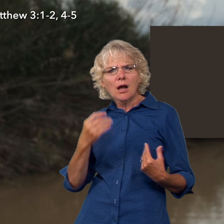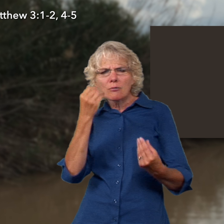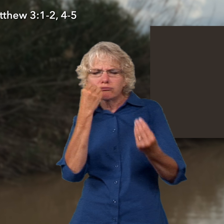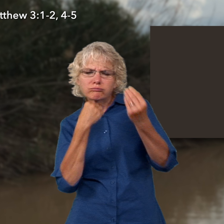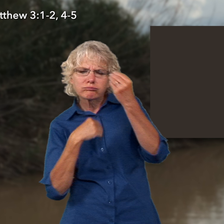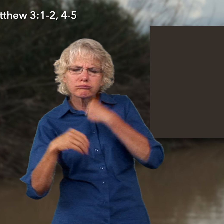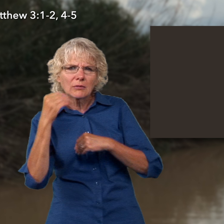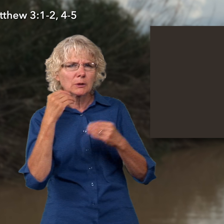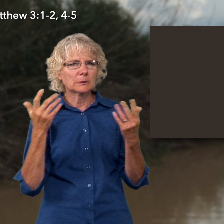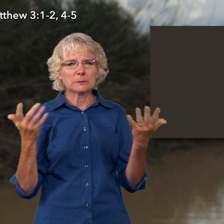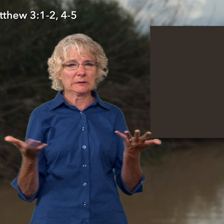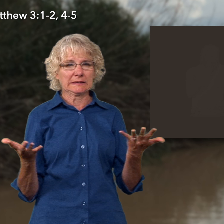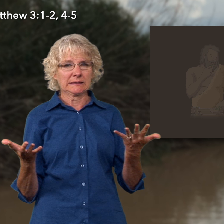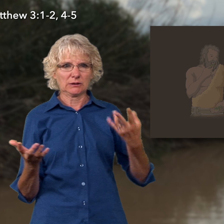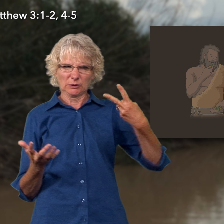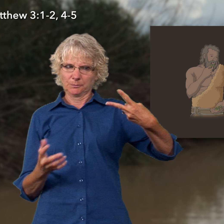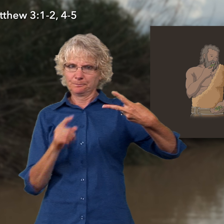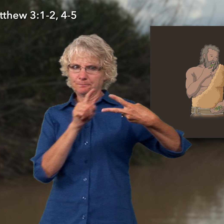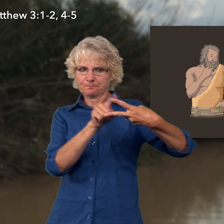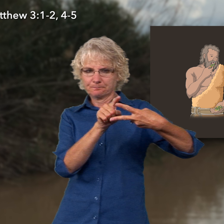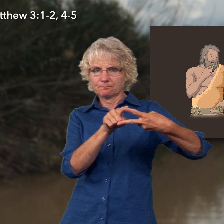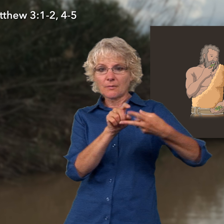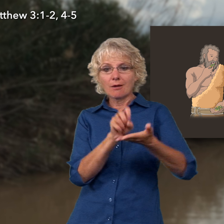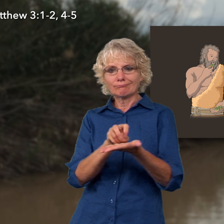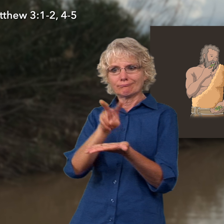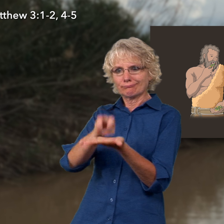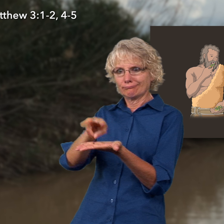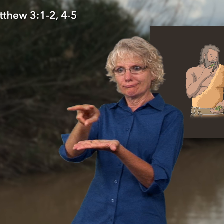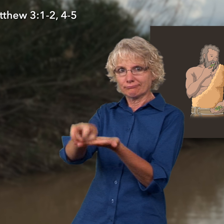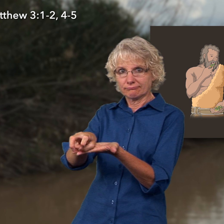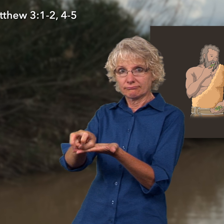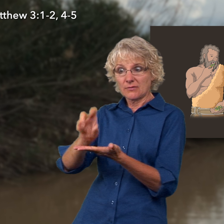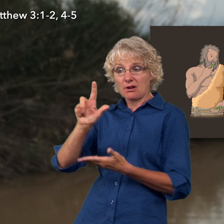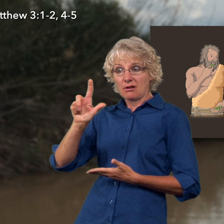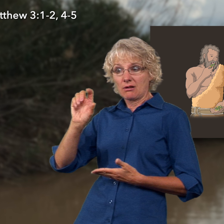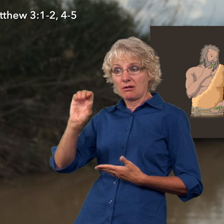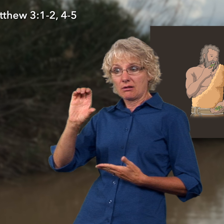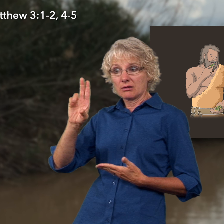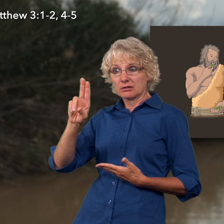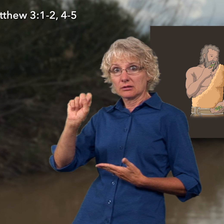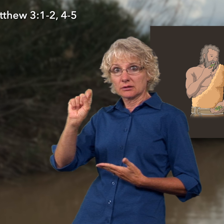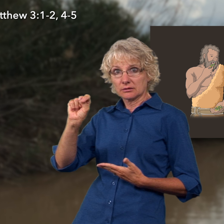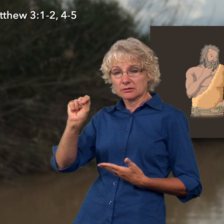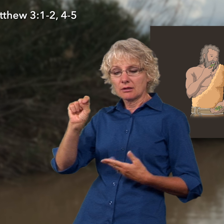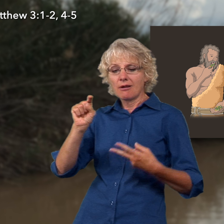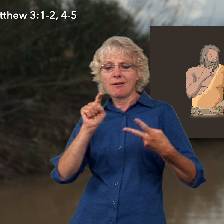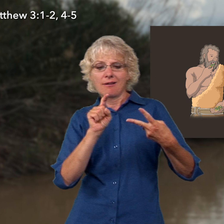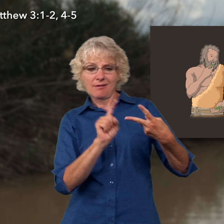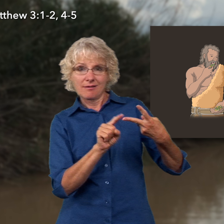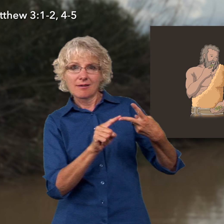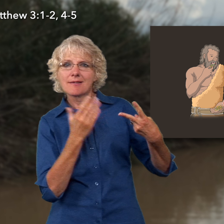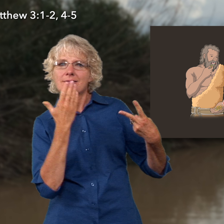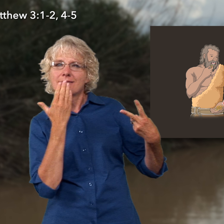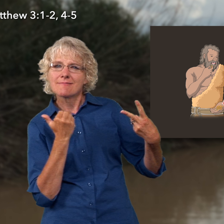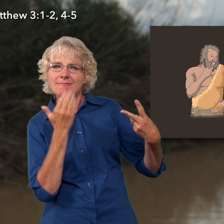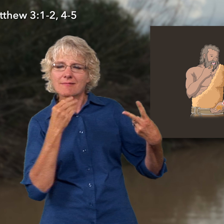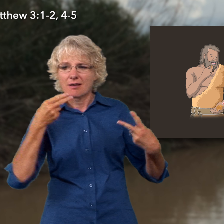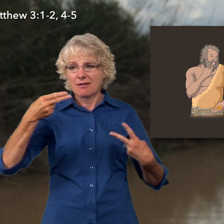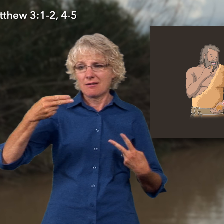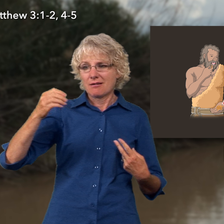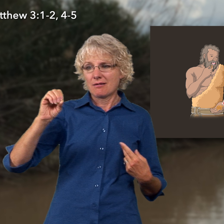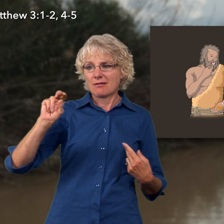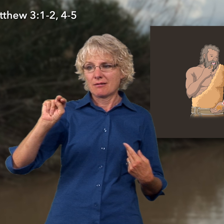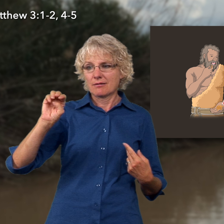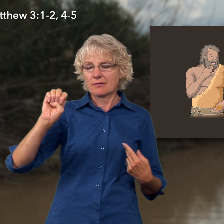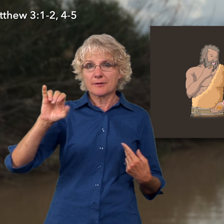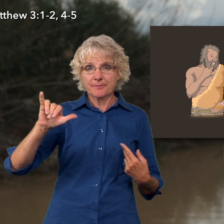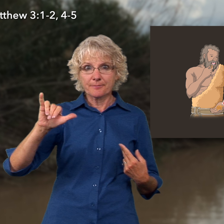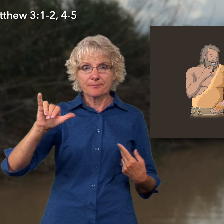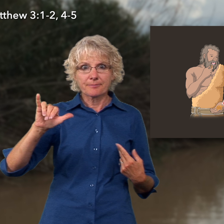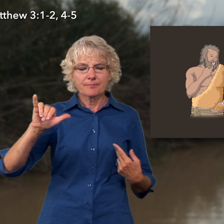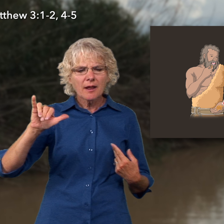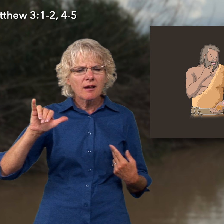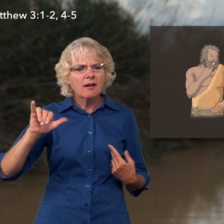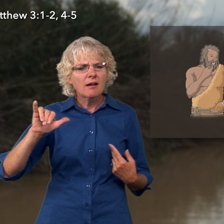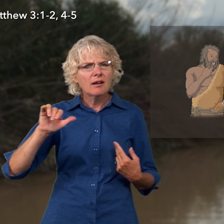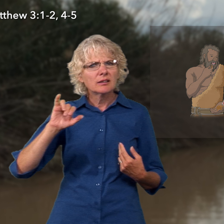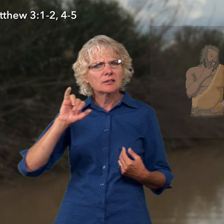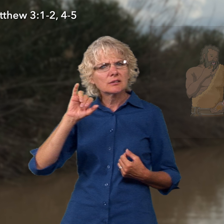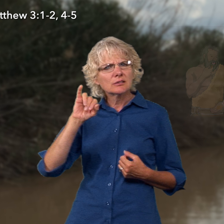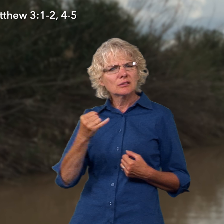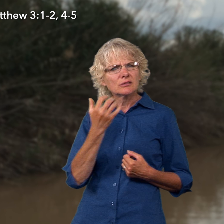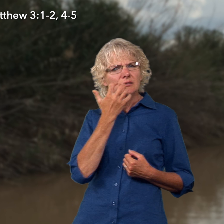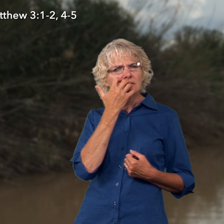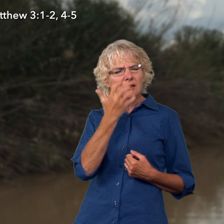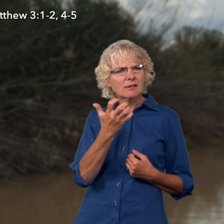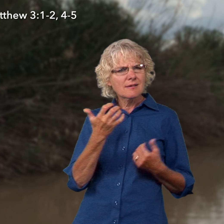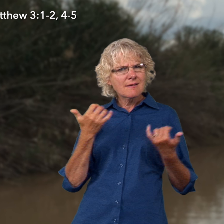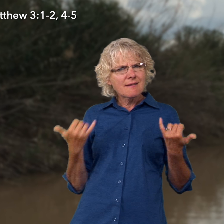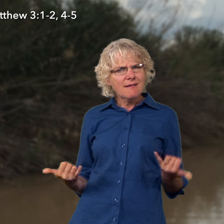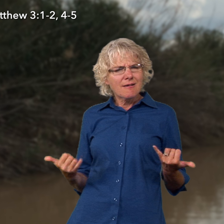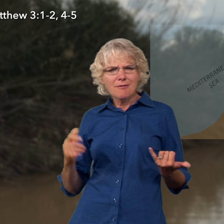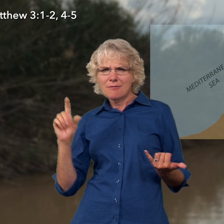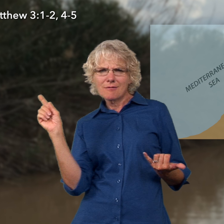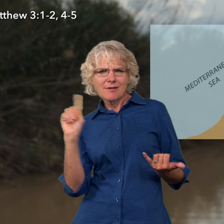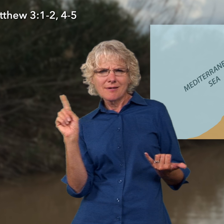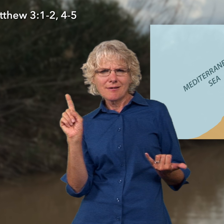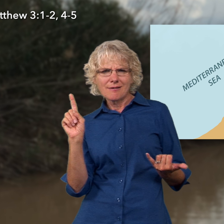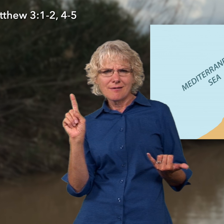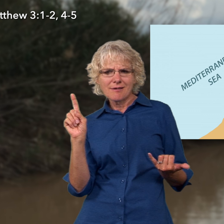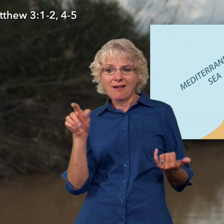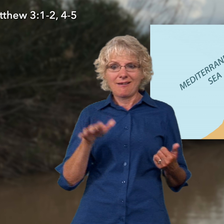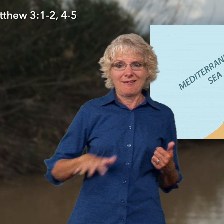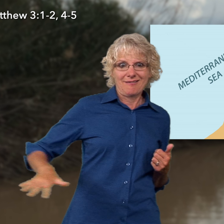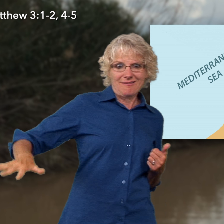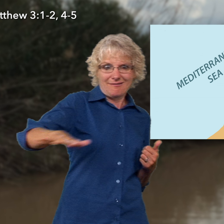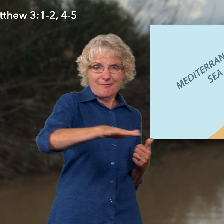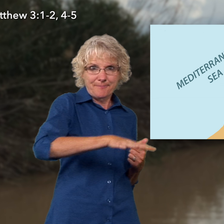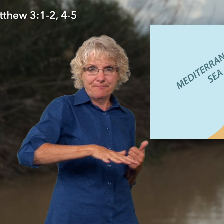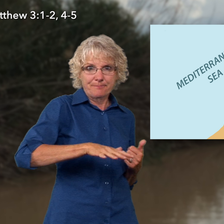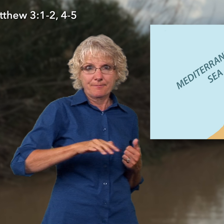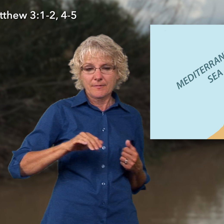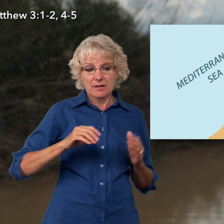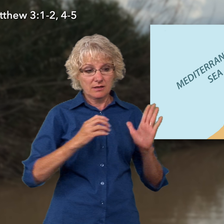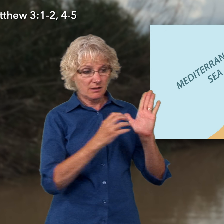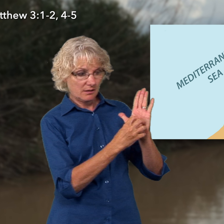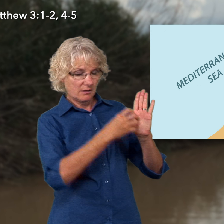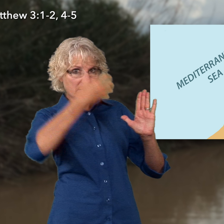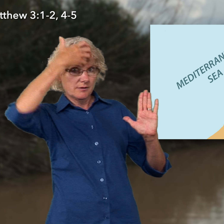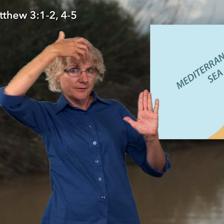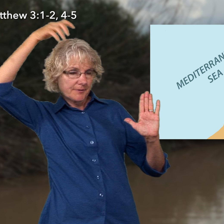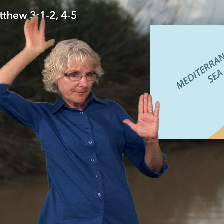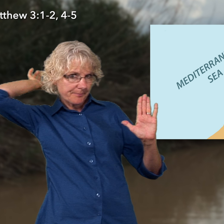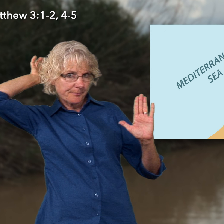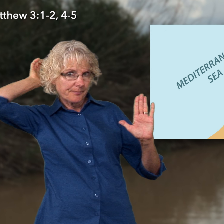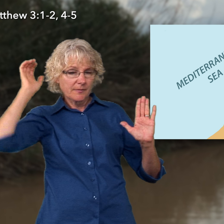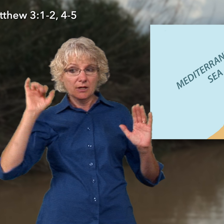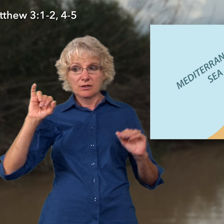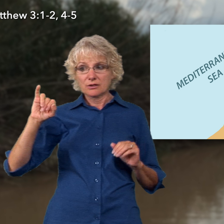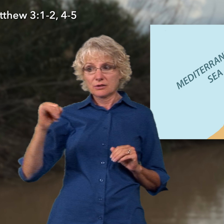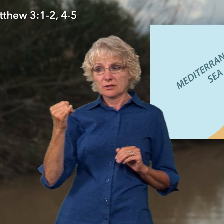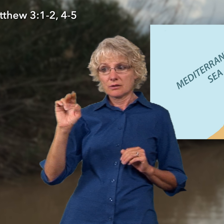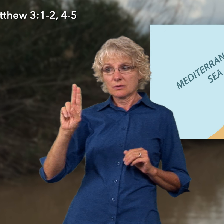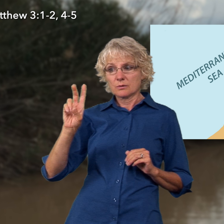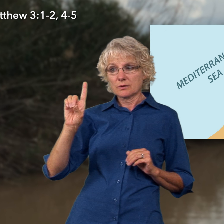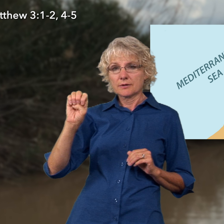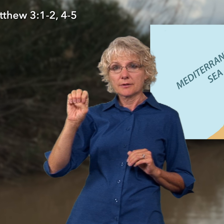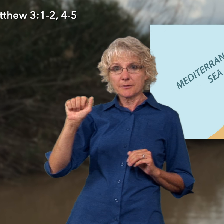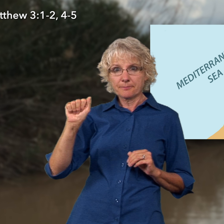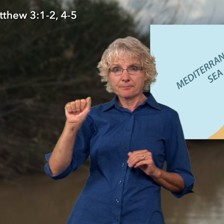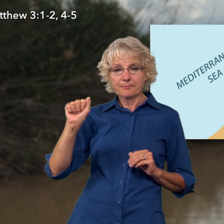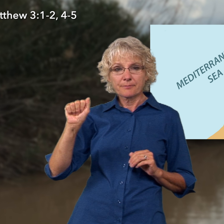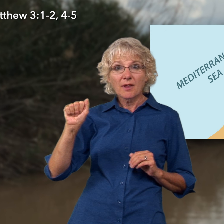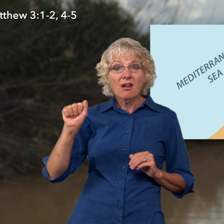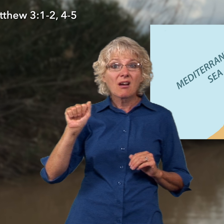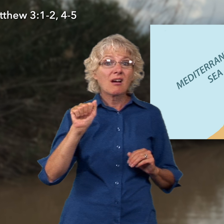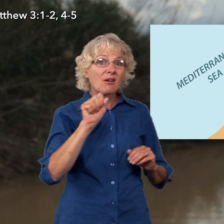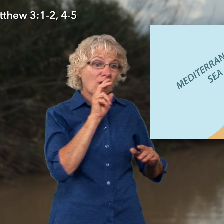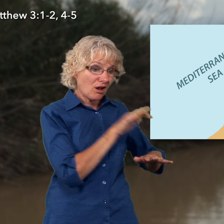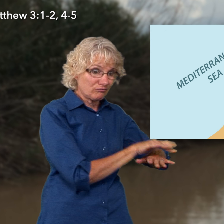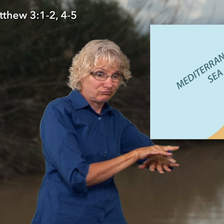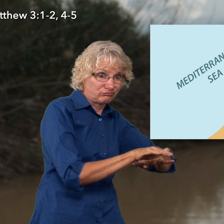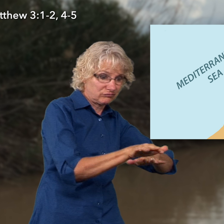His food was locusts and wild honey.